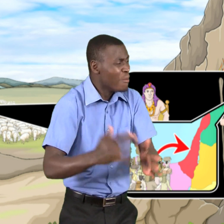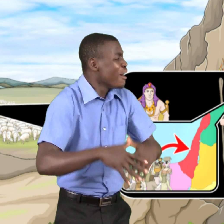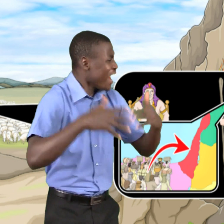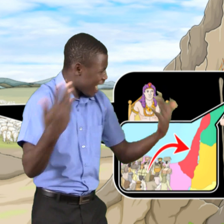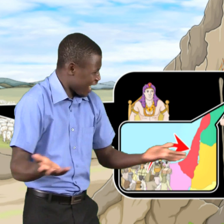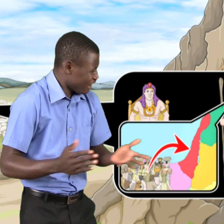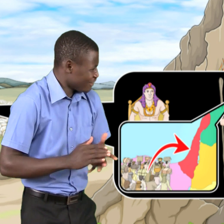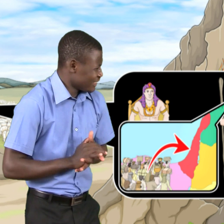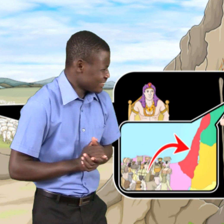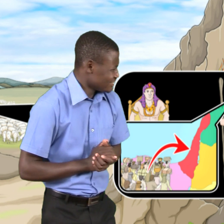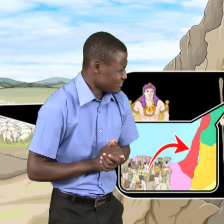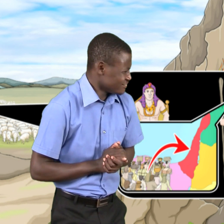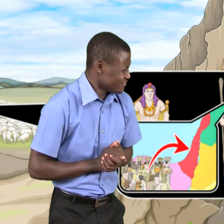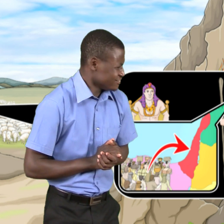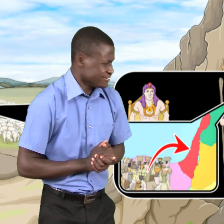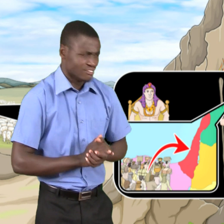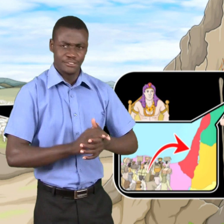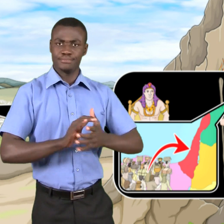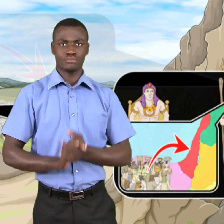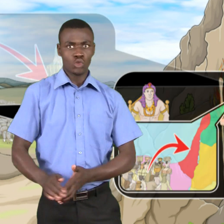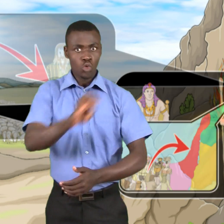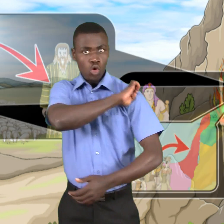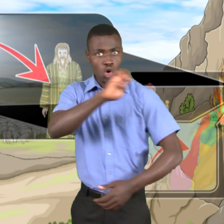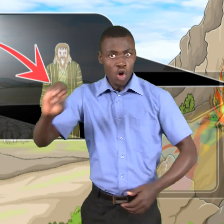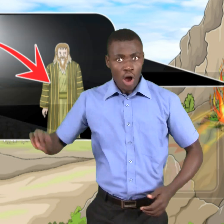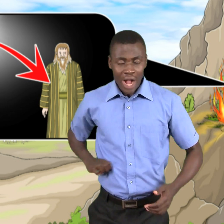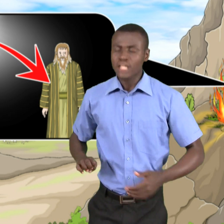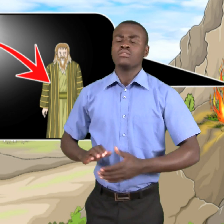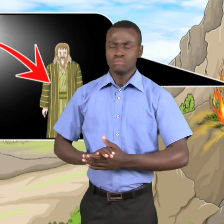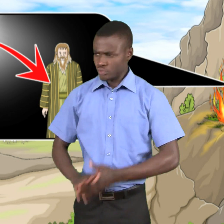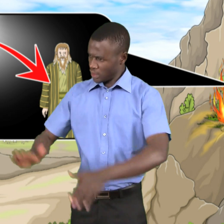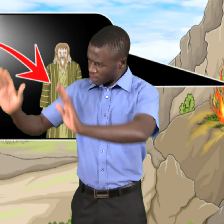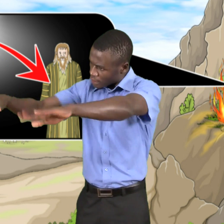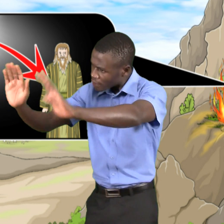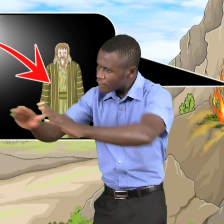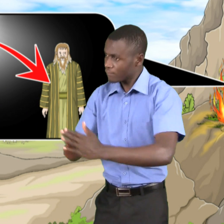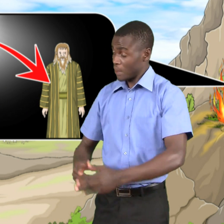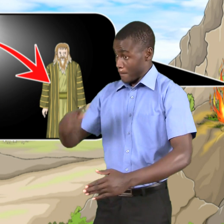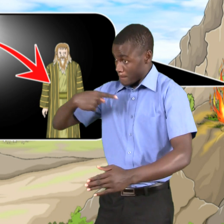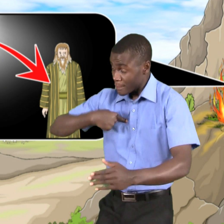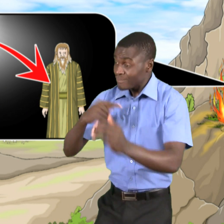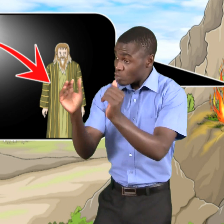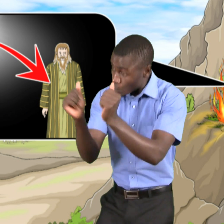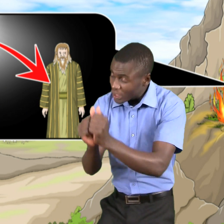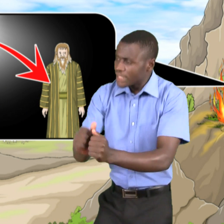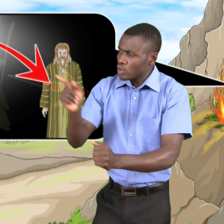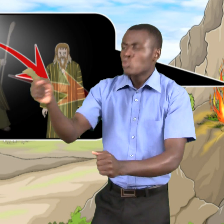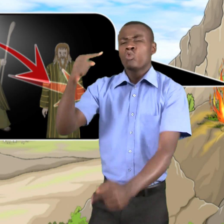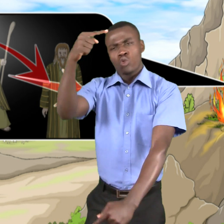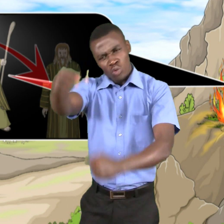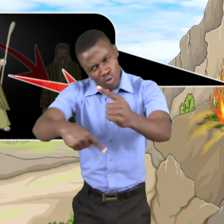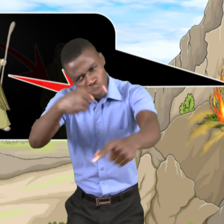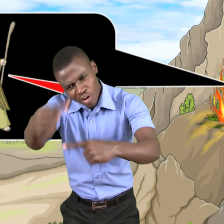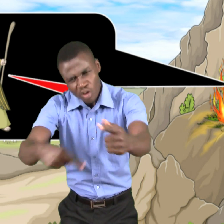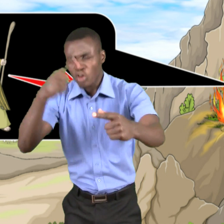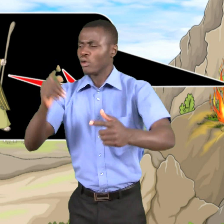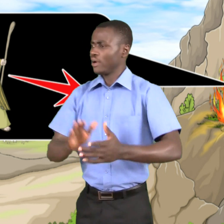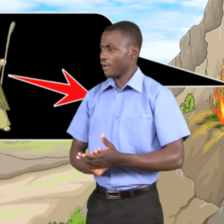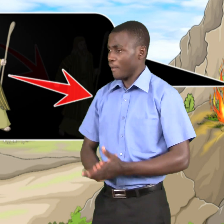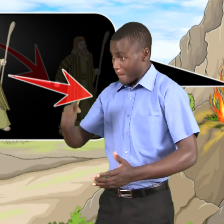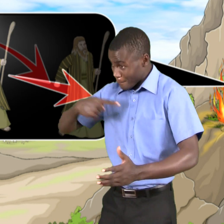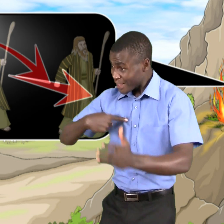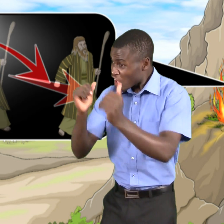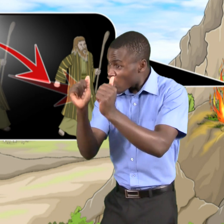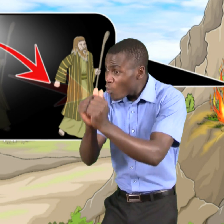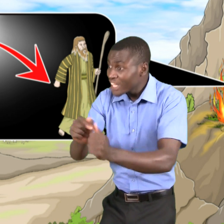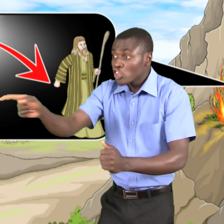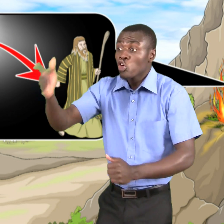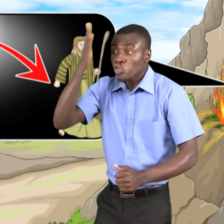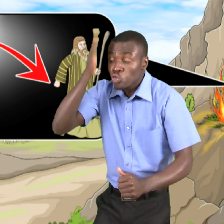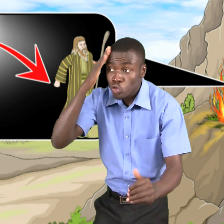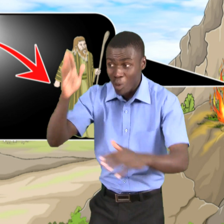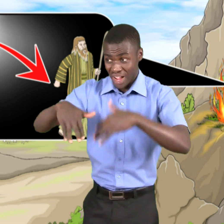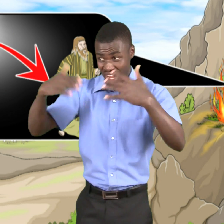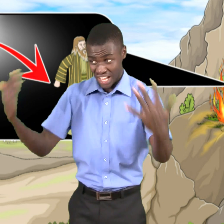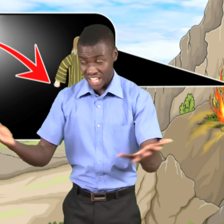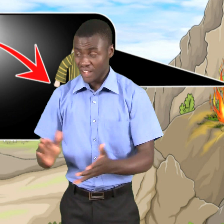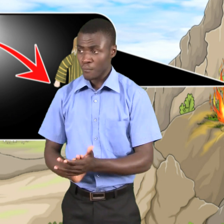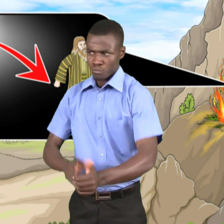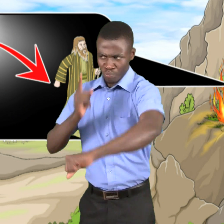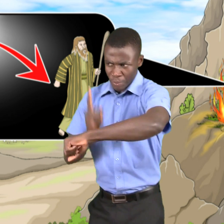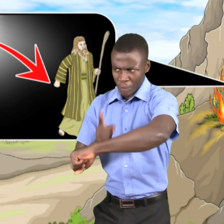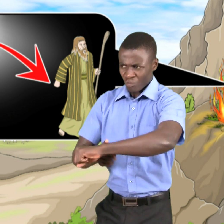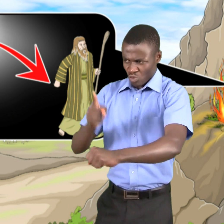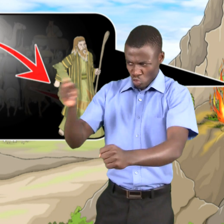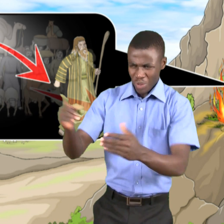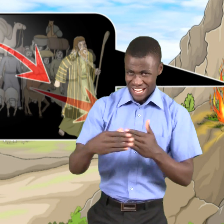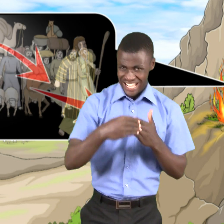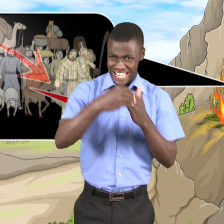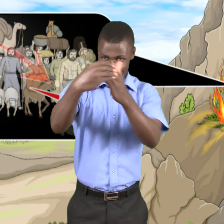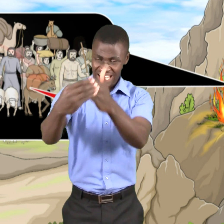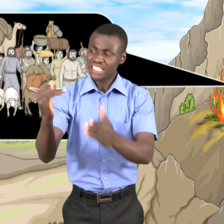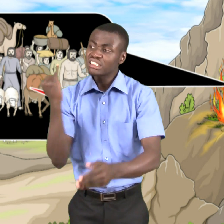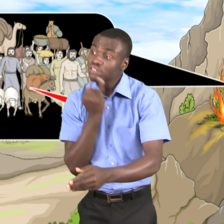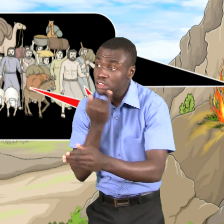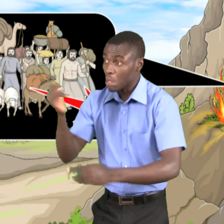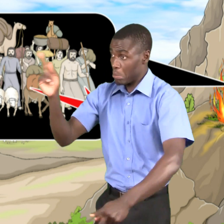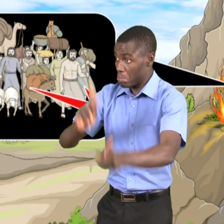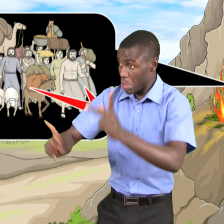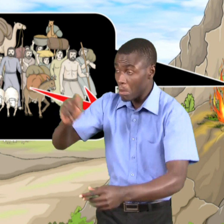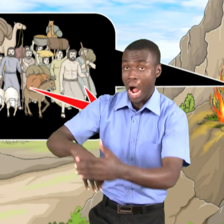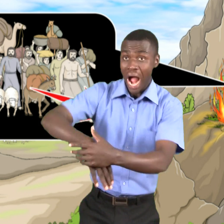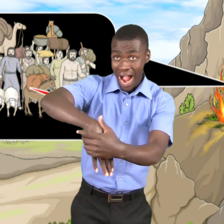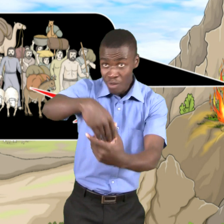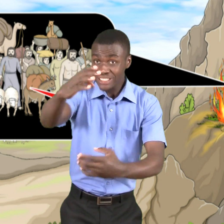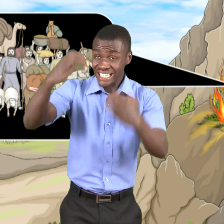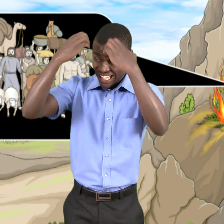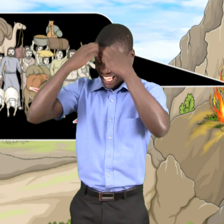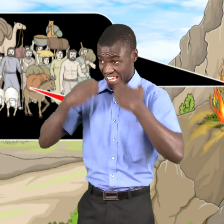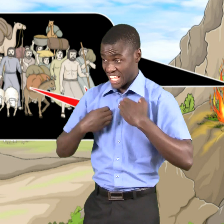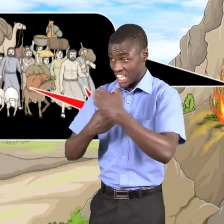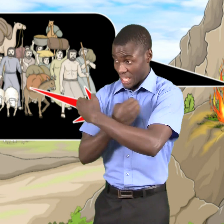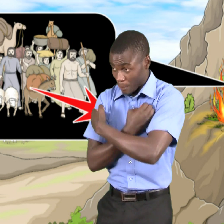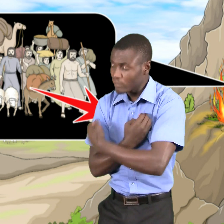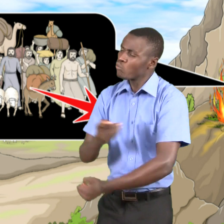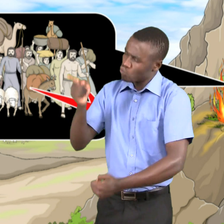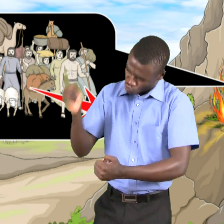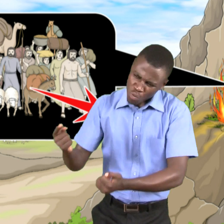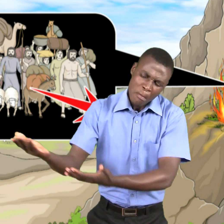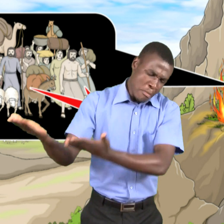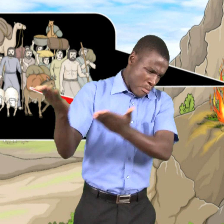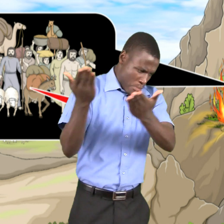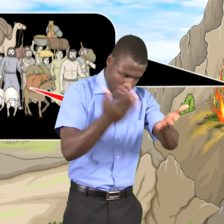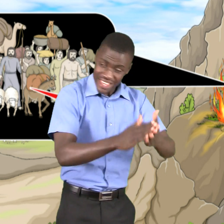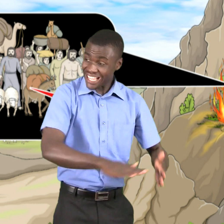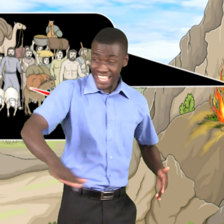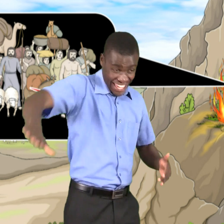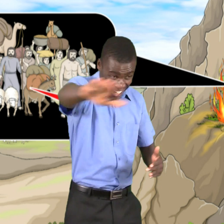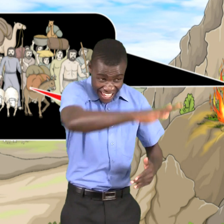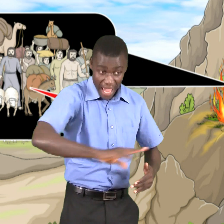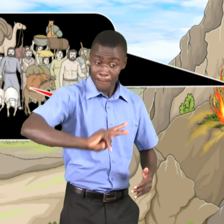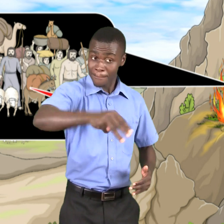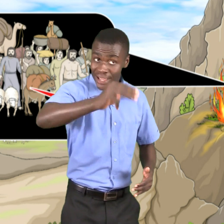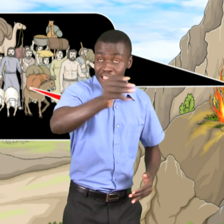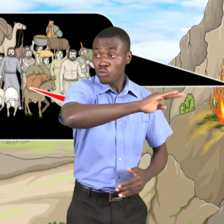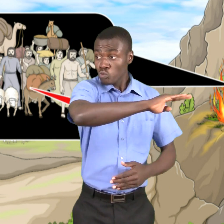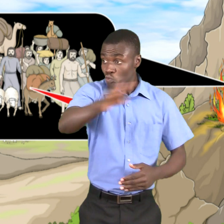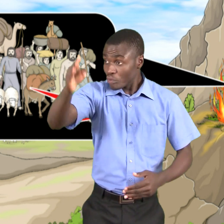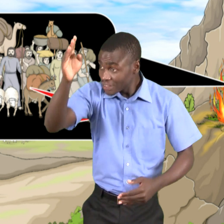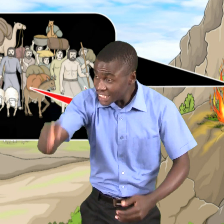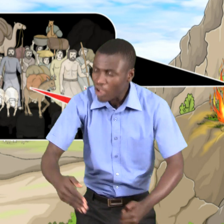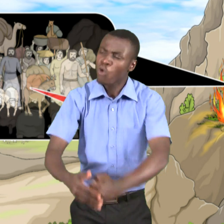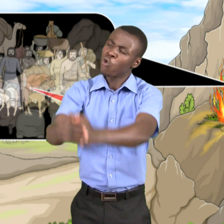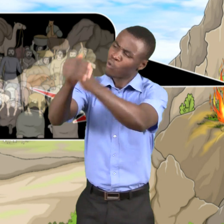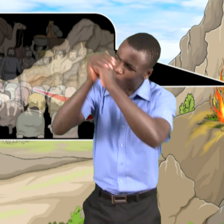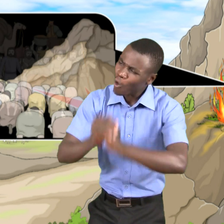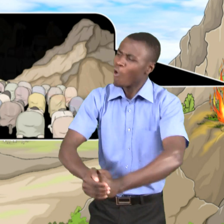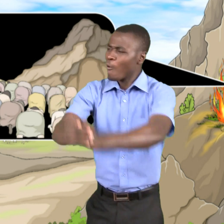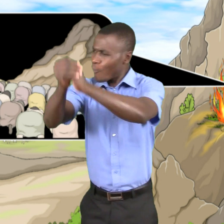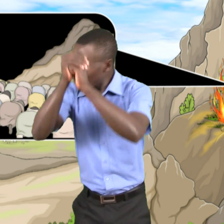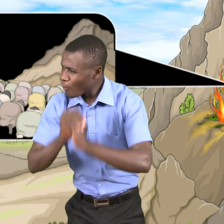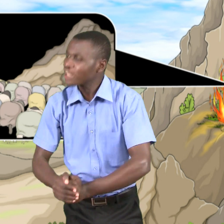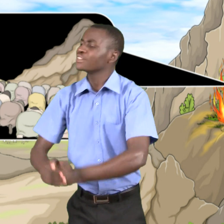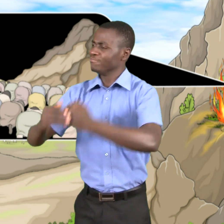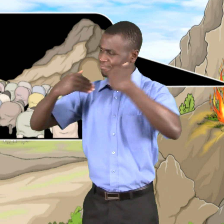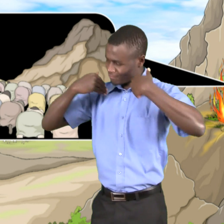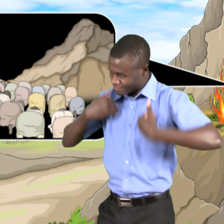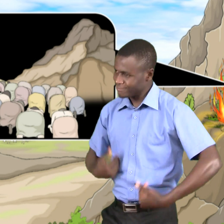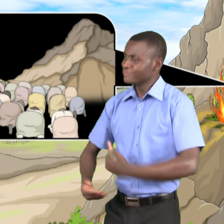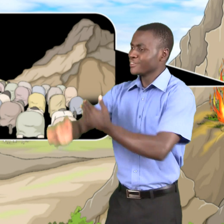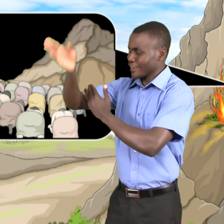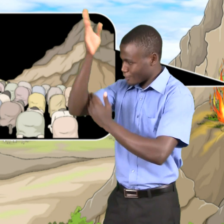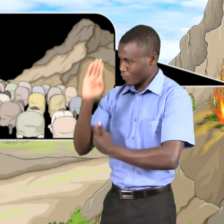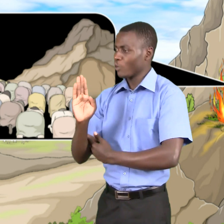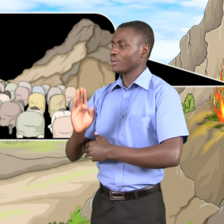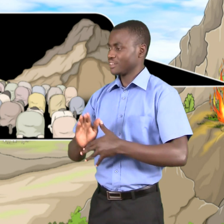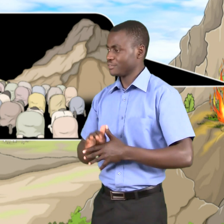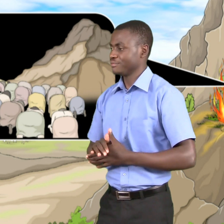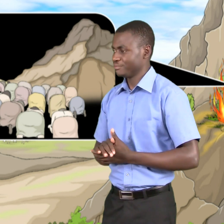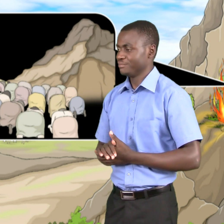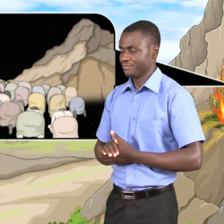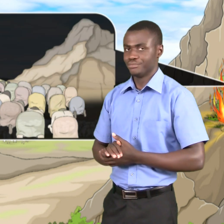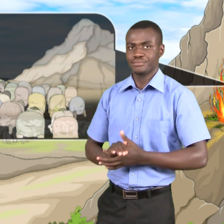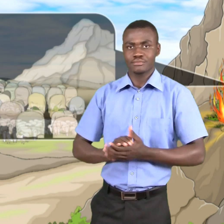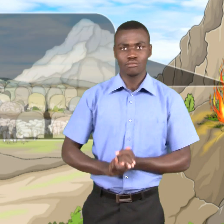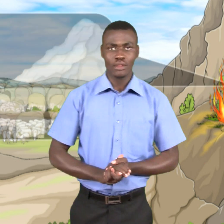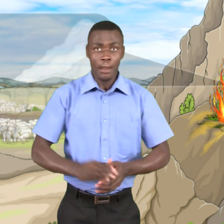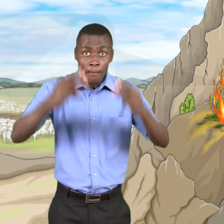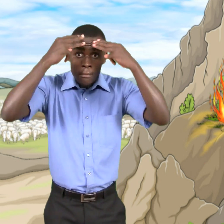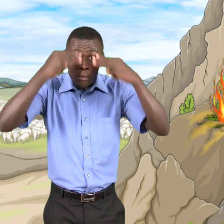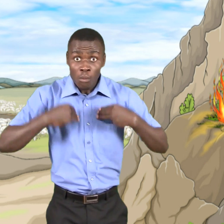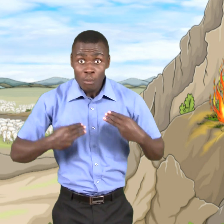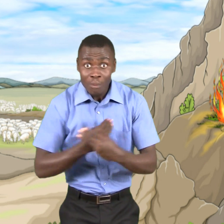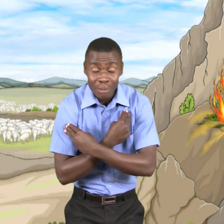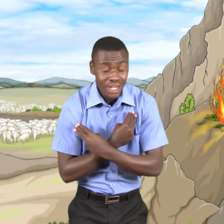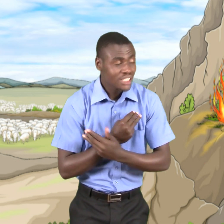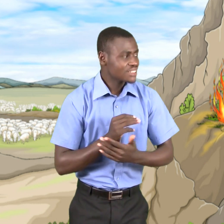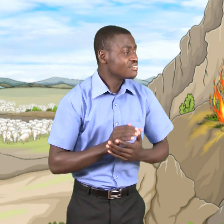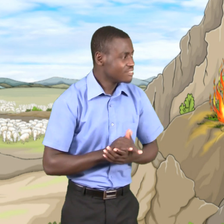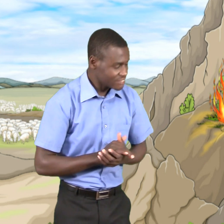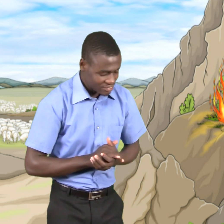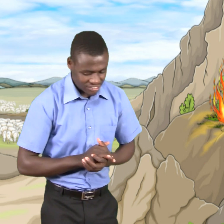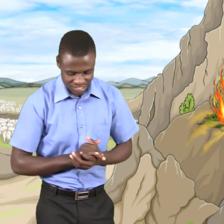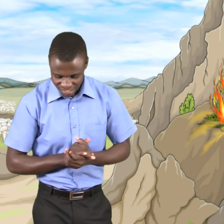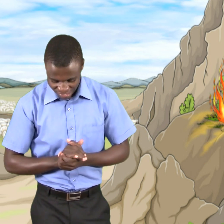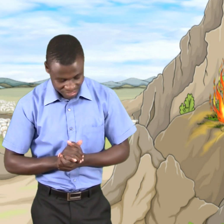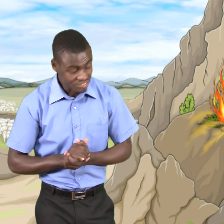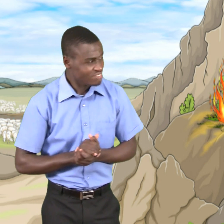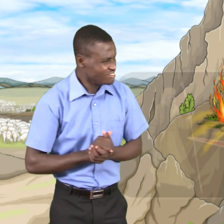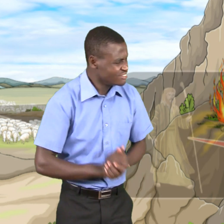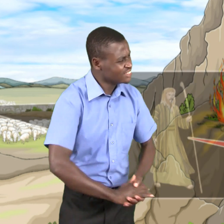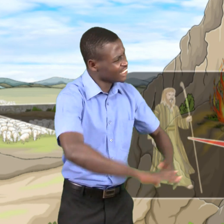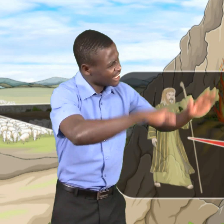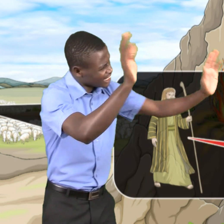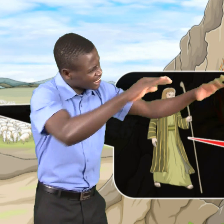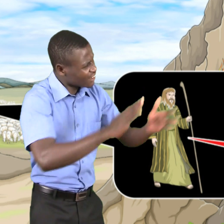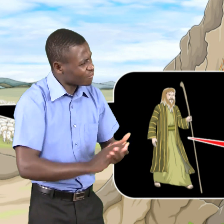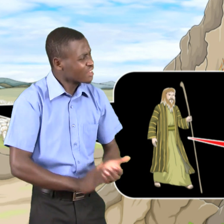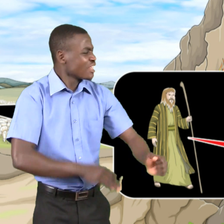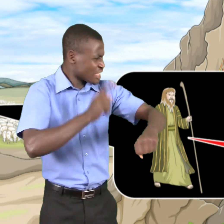“I will surely be with you,” God said, “and this will be the sign to you that I have sent you: When you have brought the people out of Egypt, all of you will worship God on this mountain.”